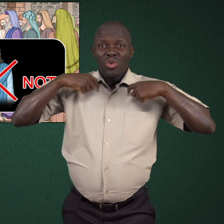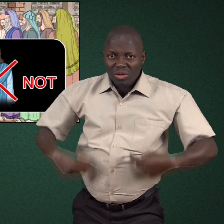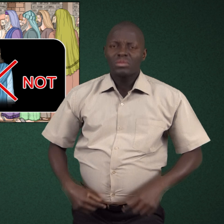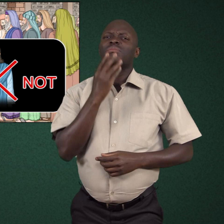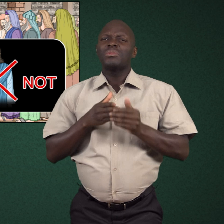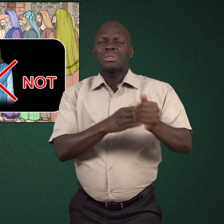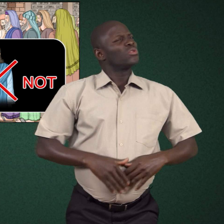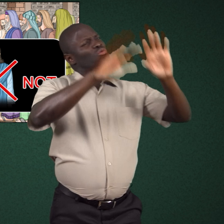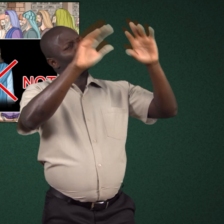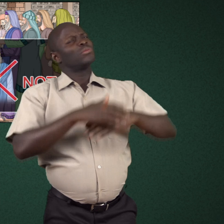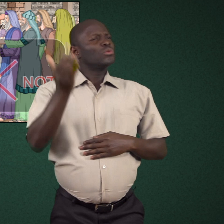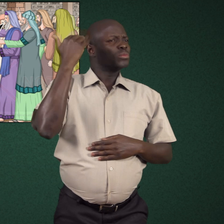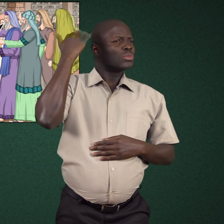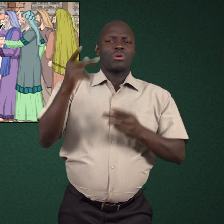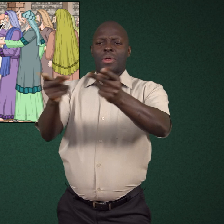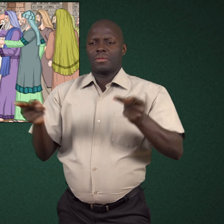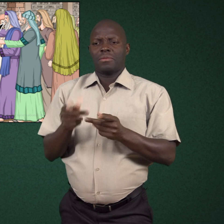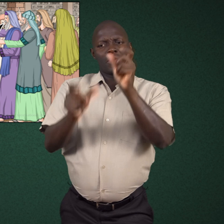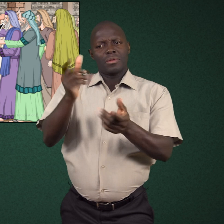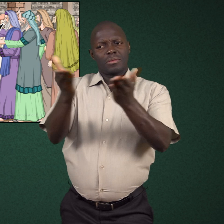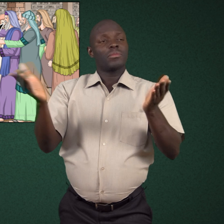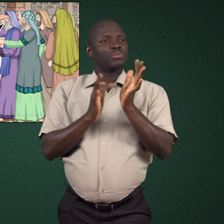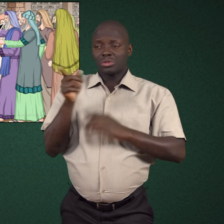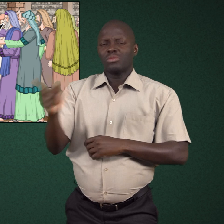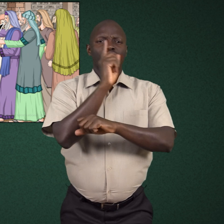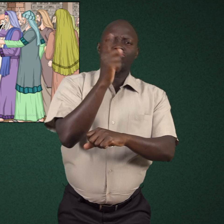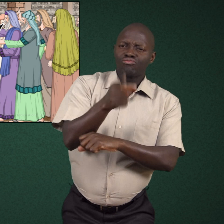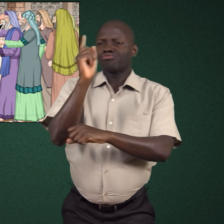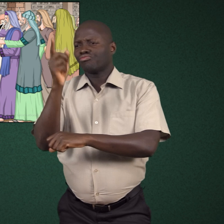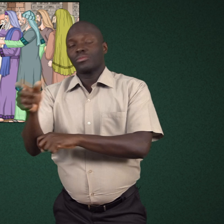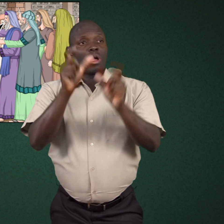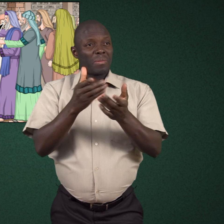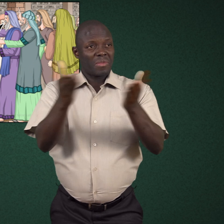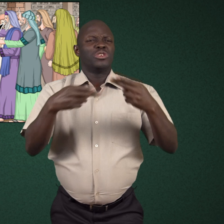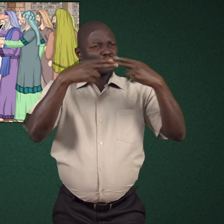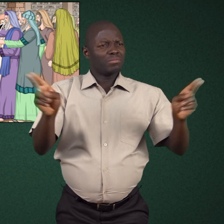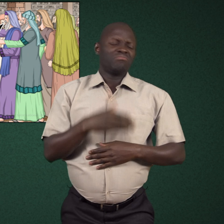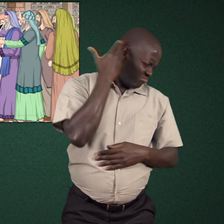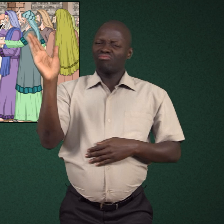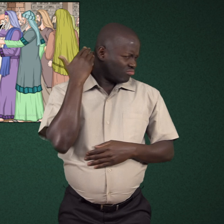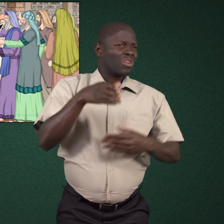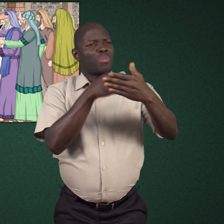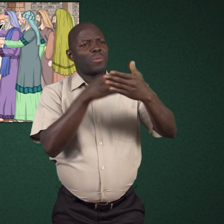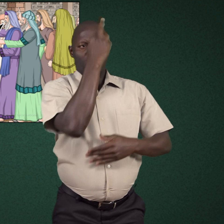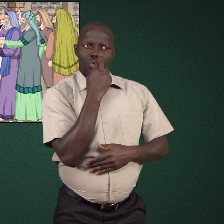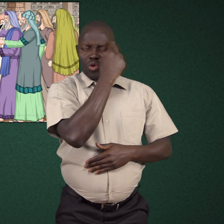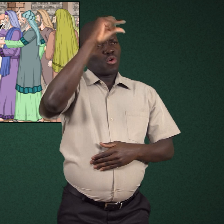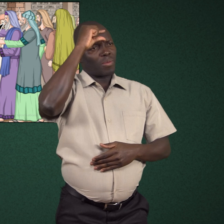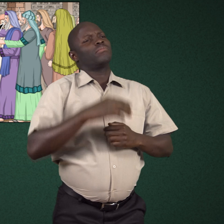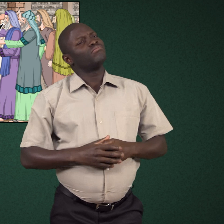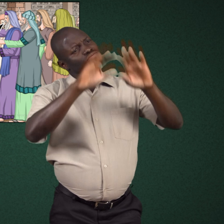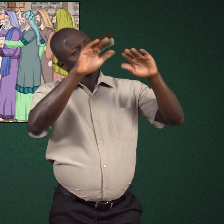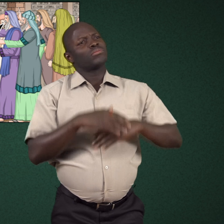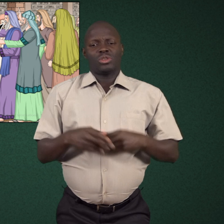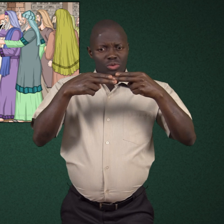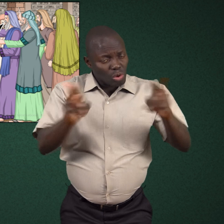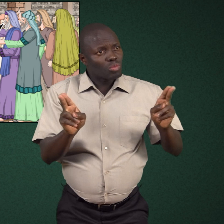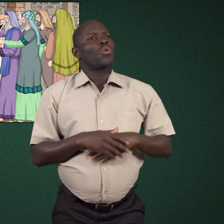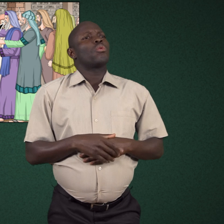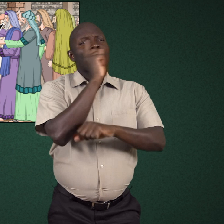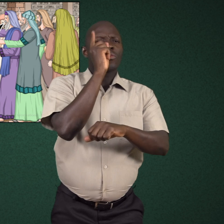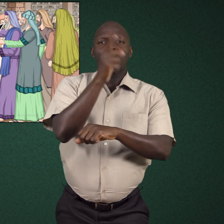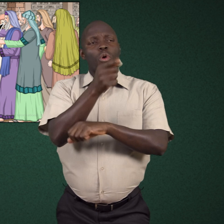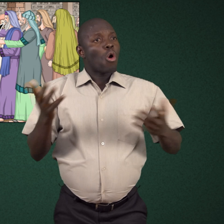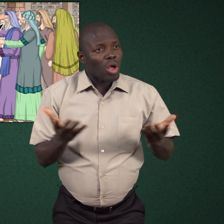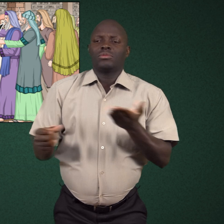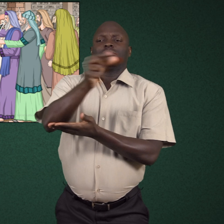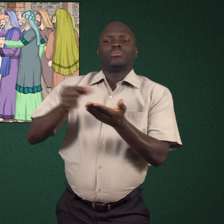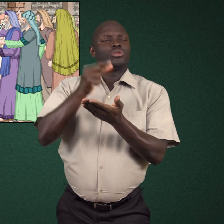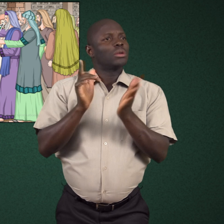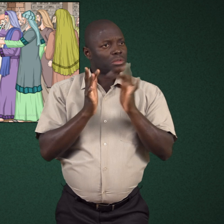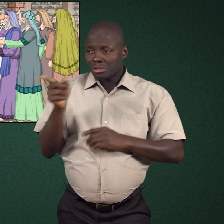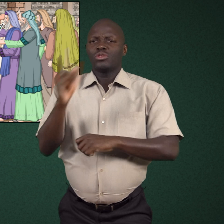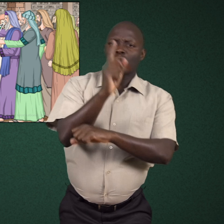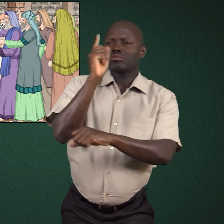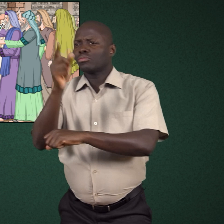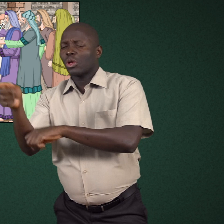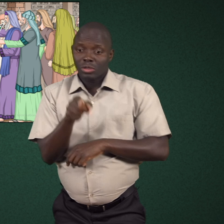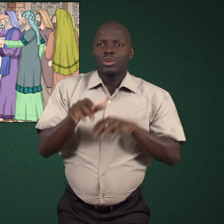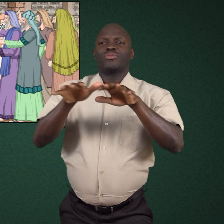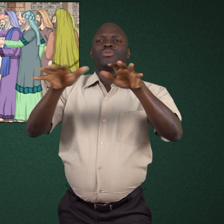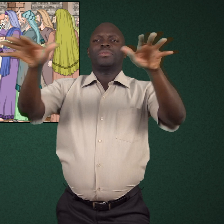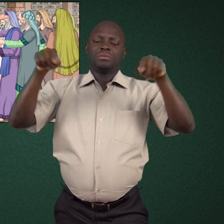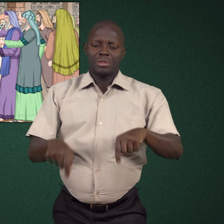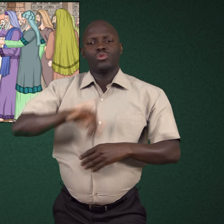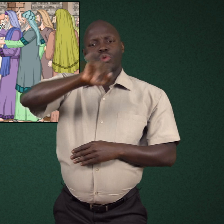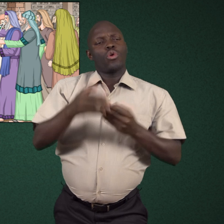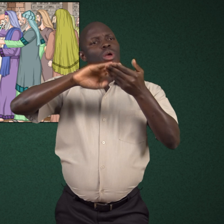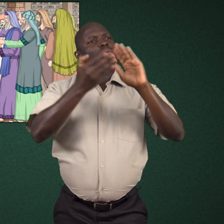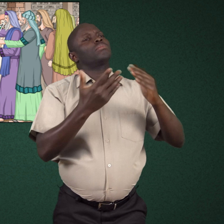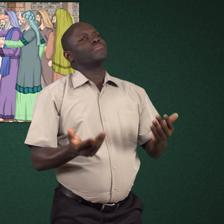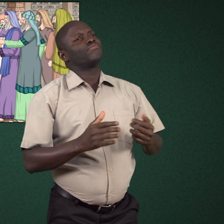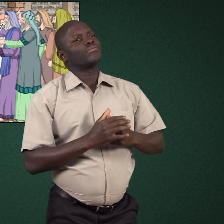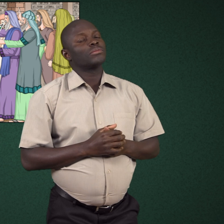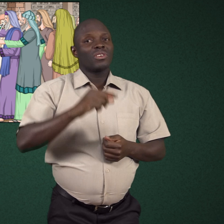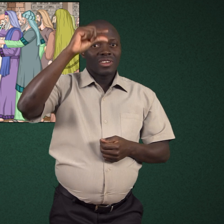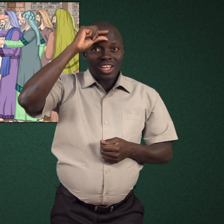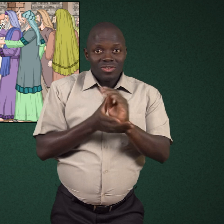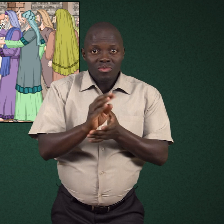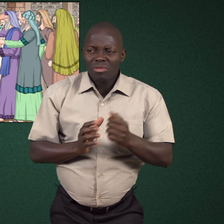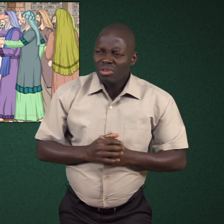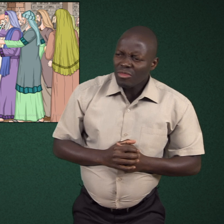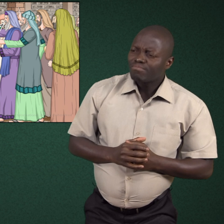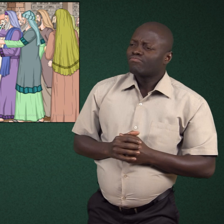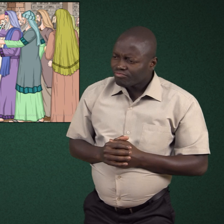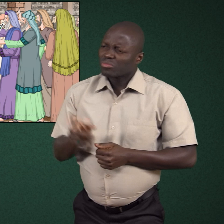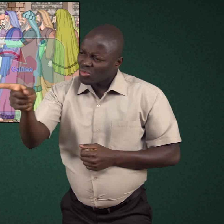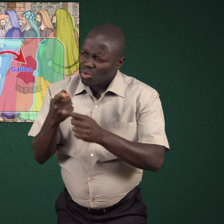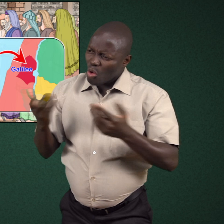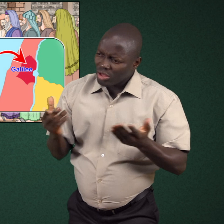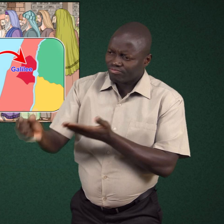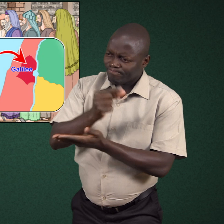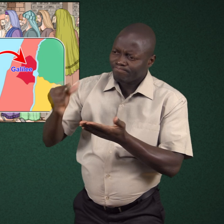But they kept insisting, “He stirs up the people all over Judea with His teaching.